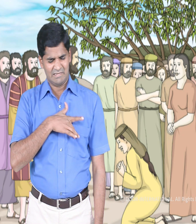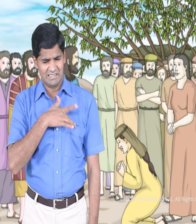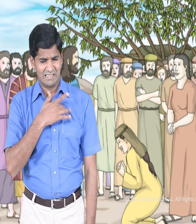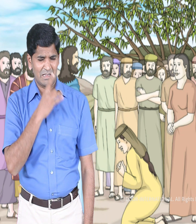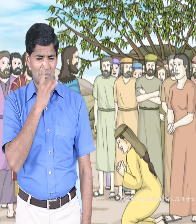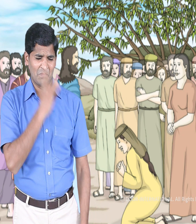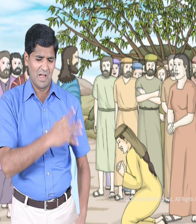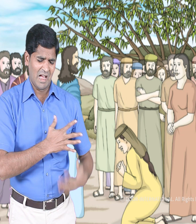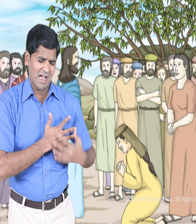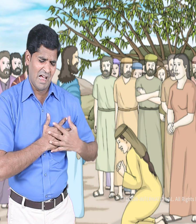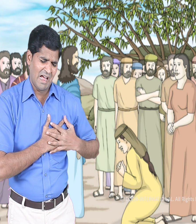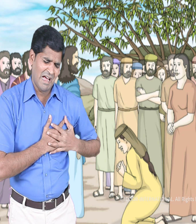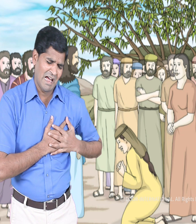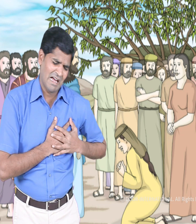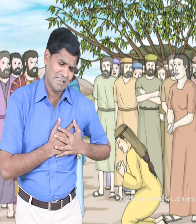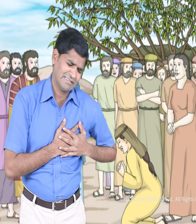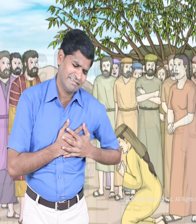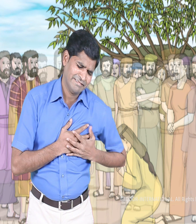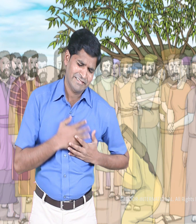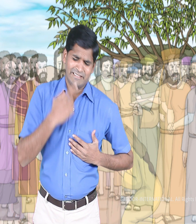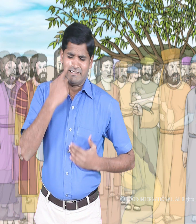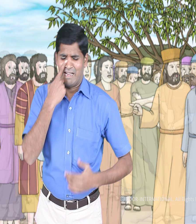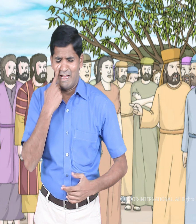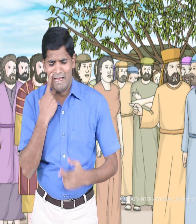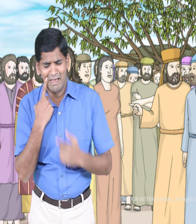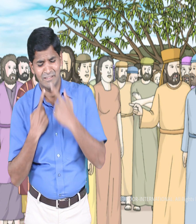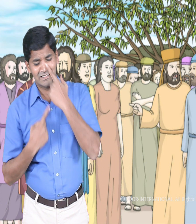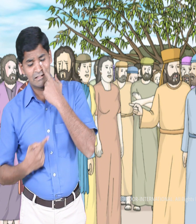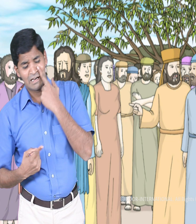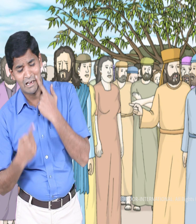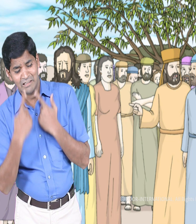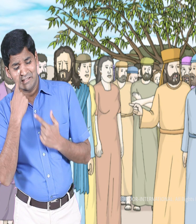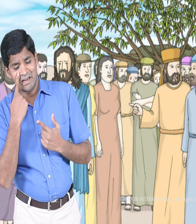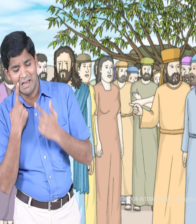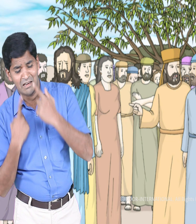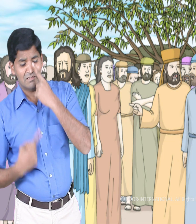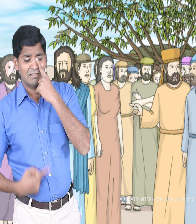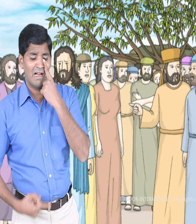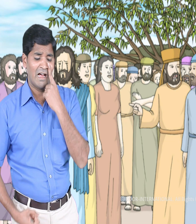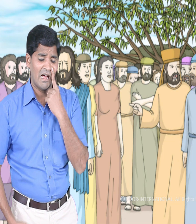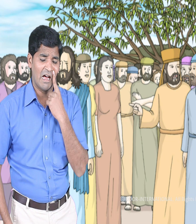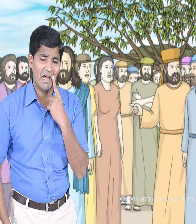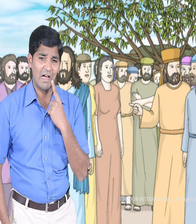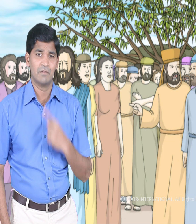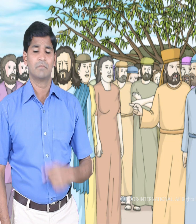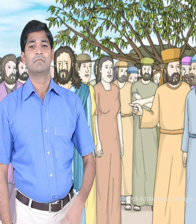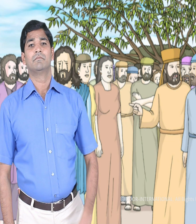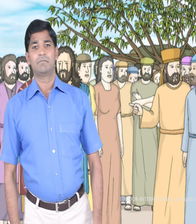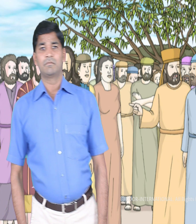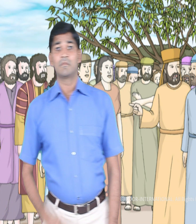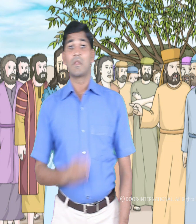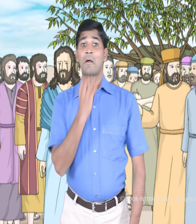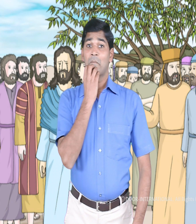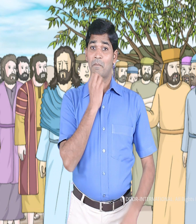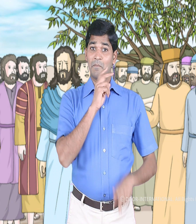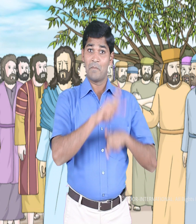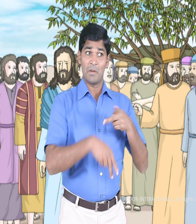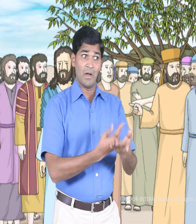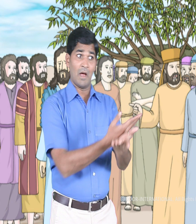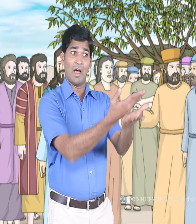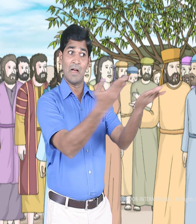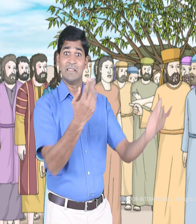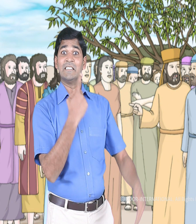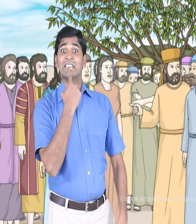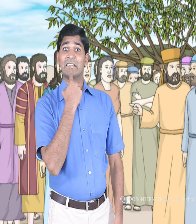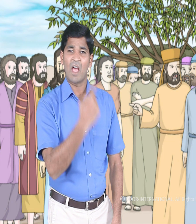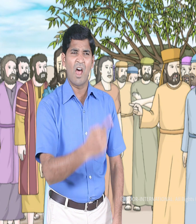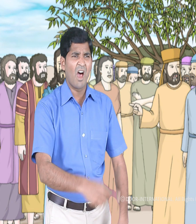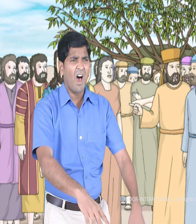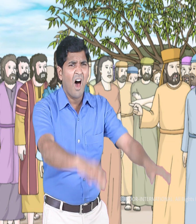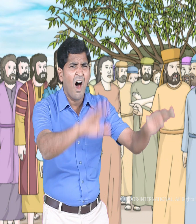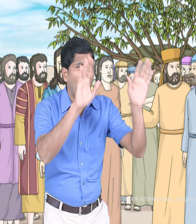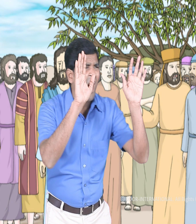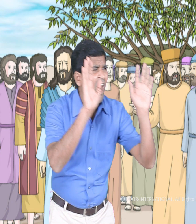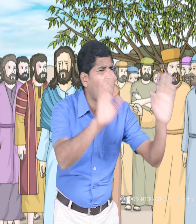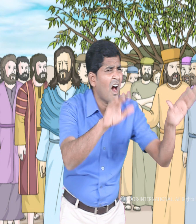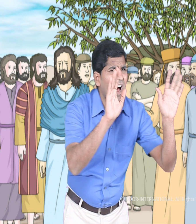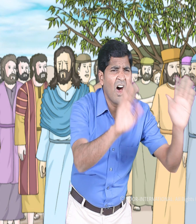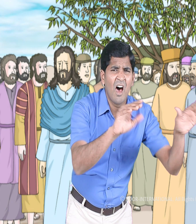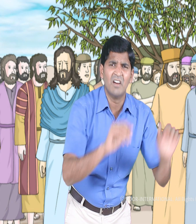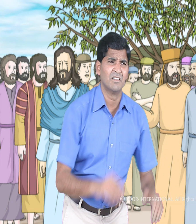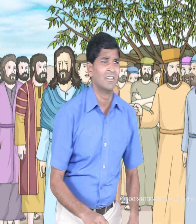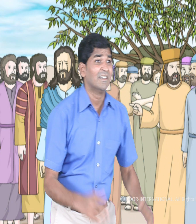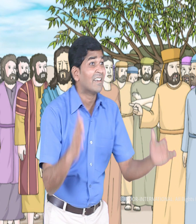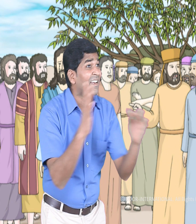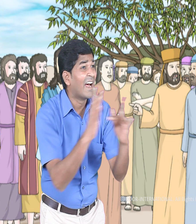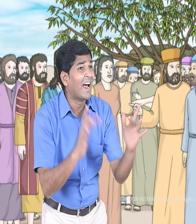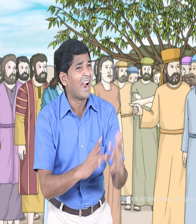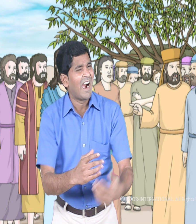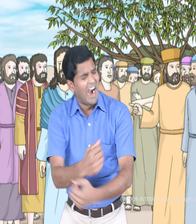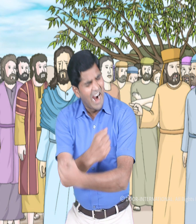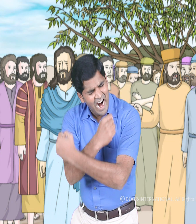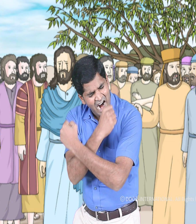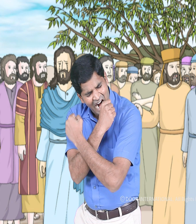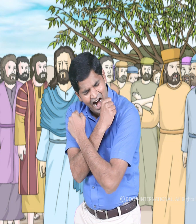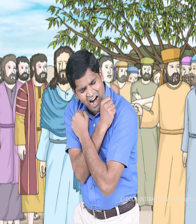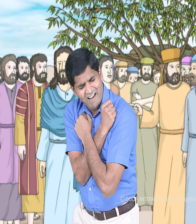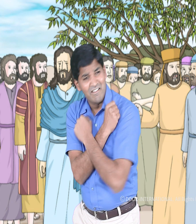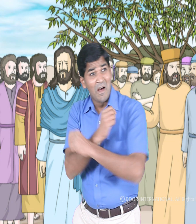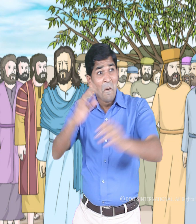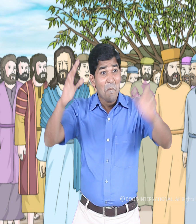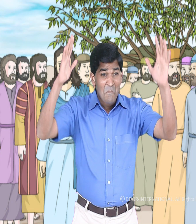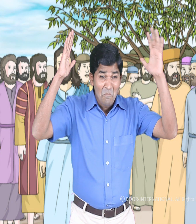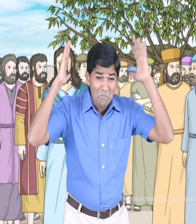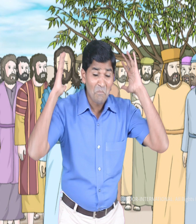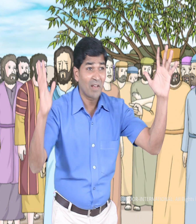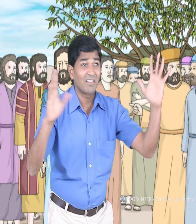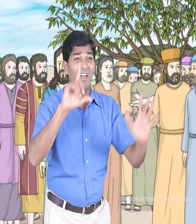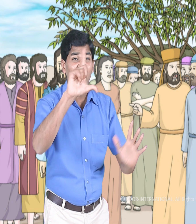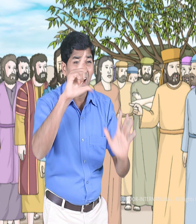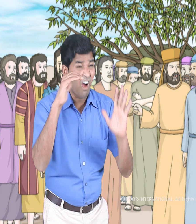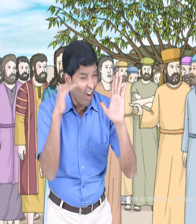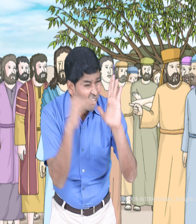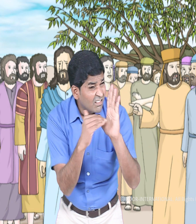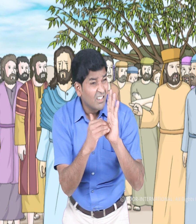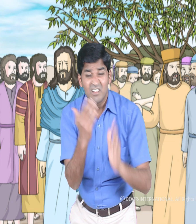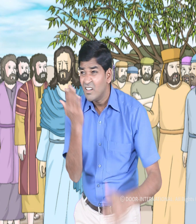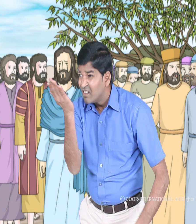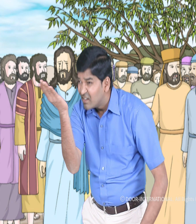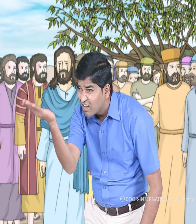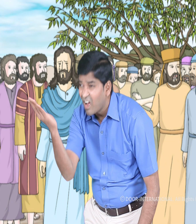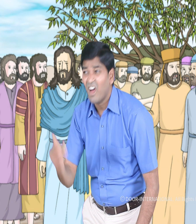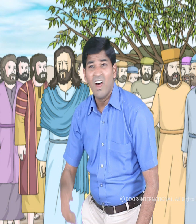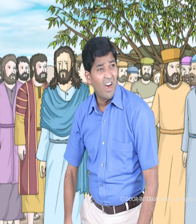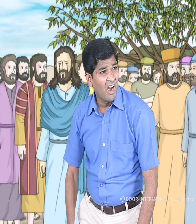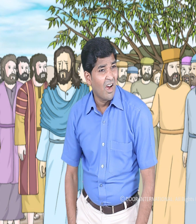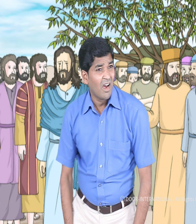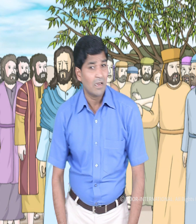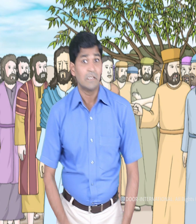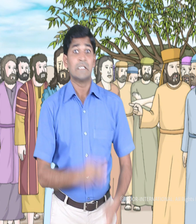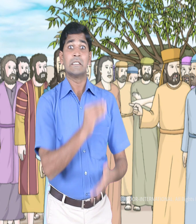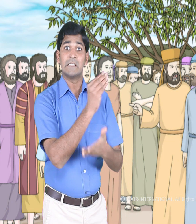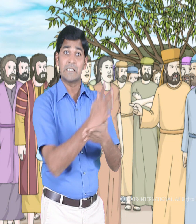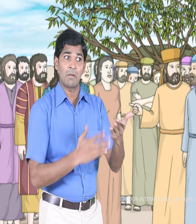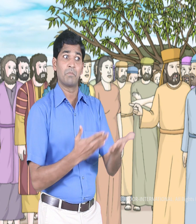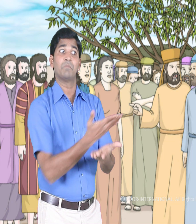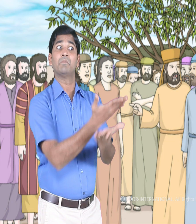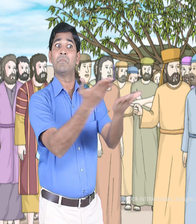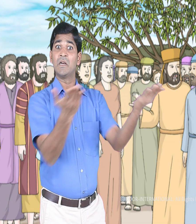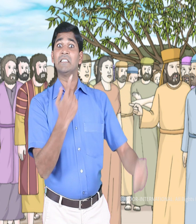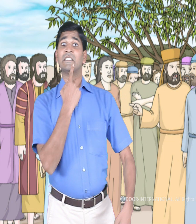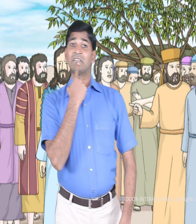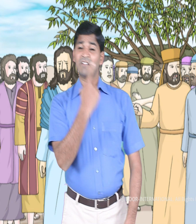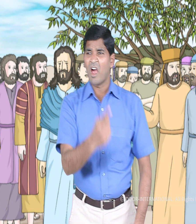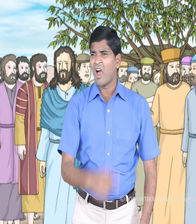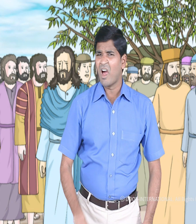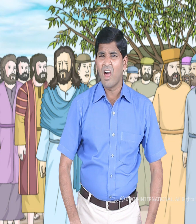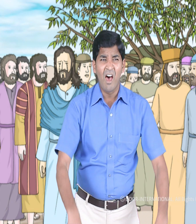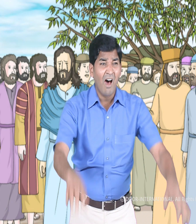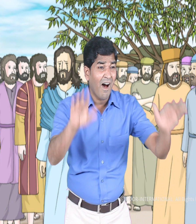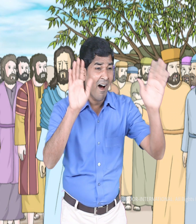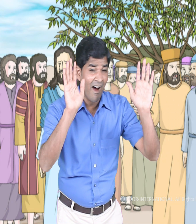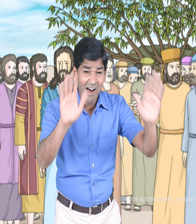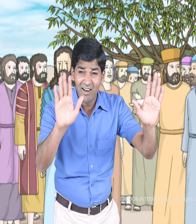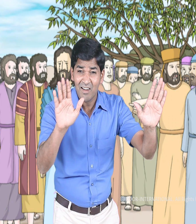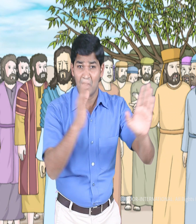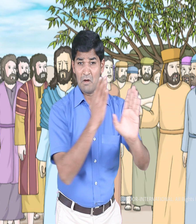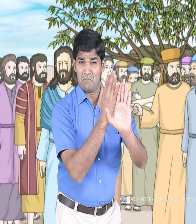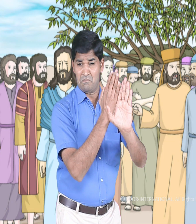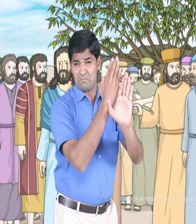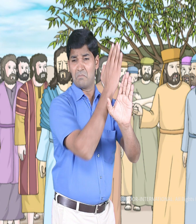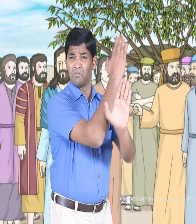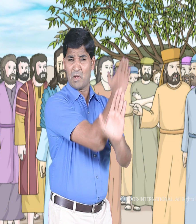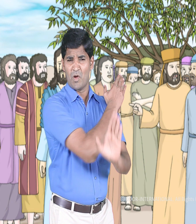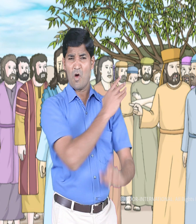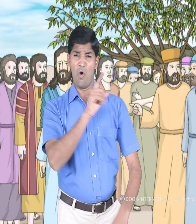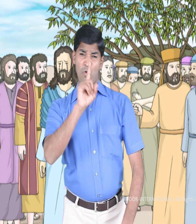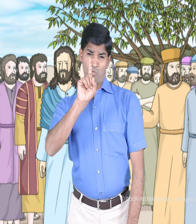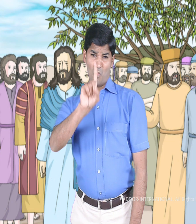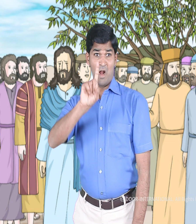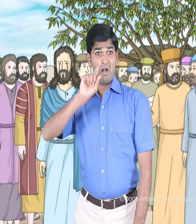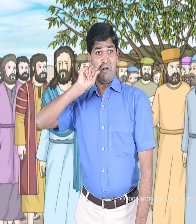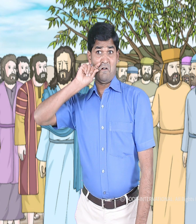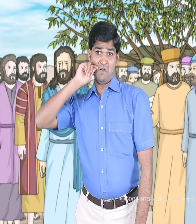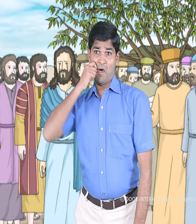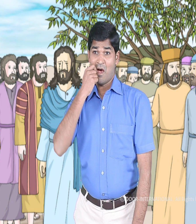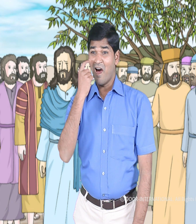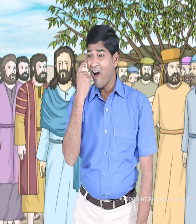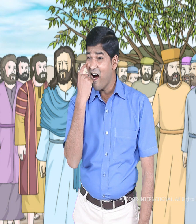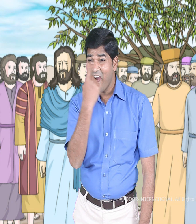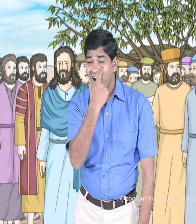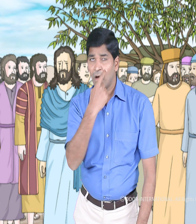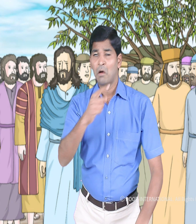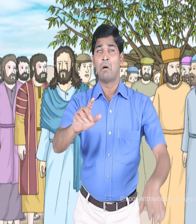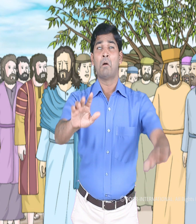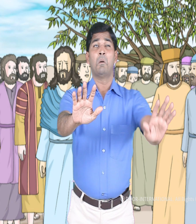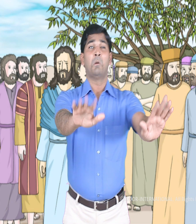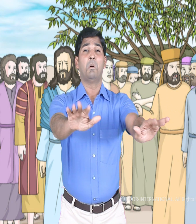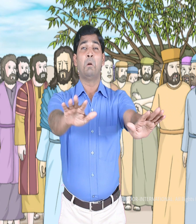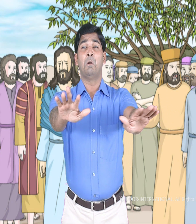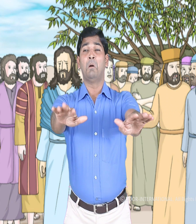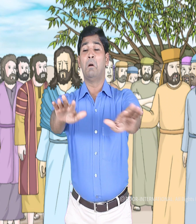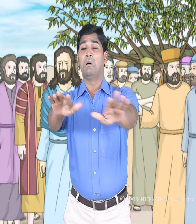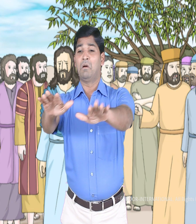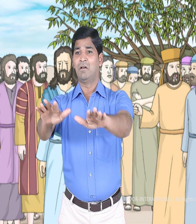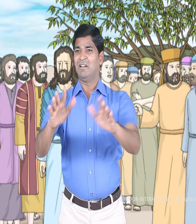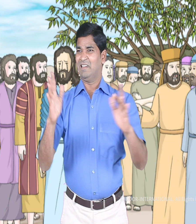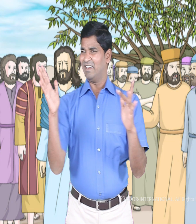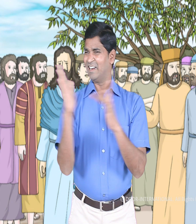When Jesus saw her weeping, and the Jews who had come with her also weeping, He was deeply moved in spirit and troubled.